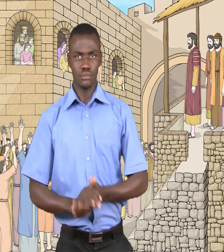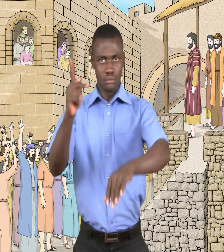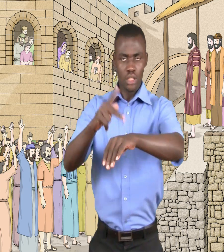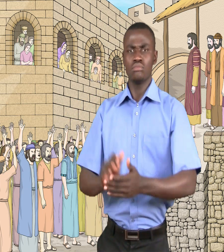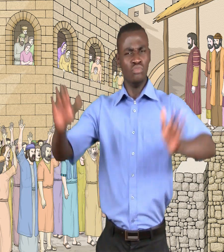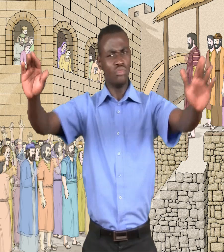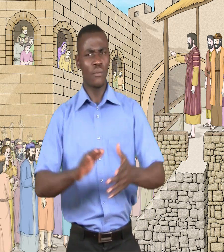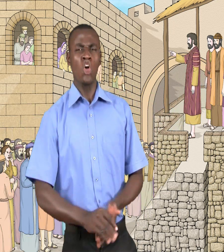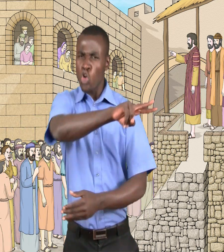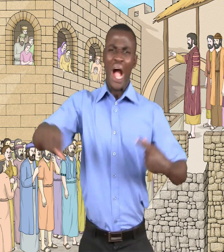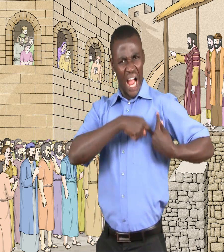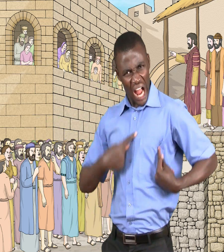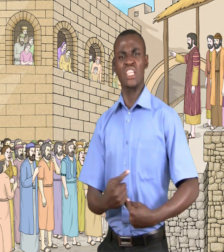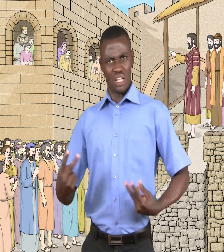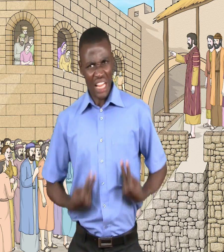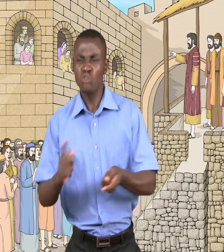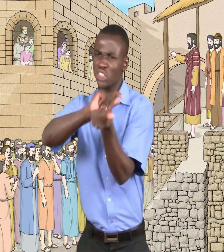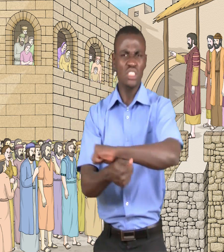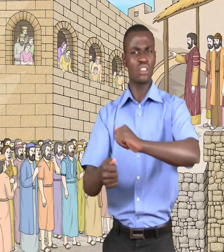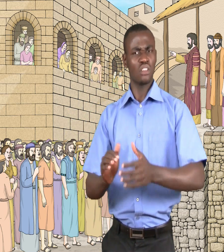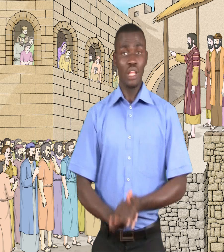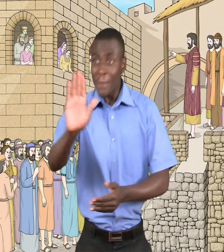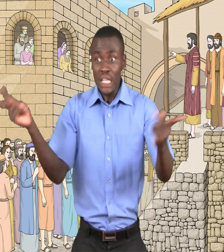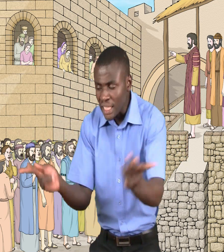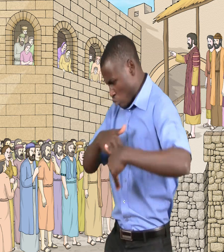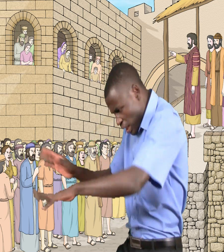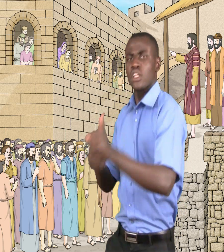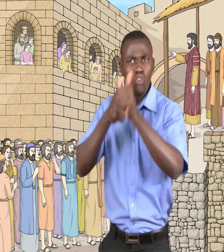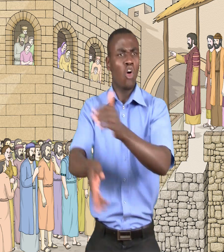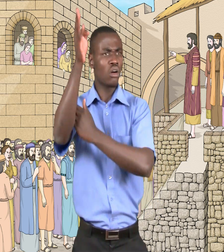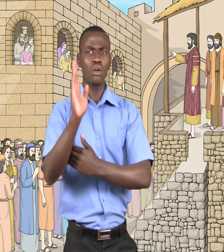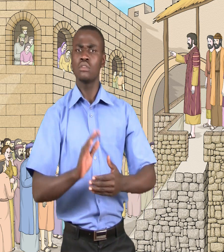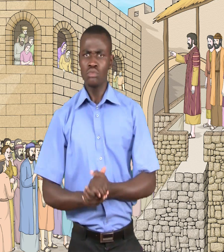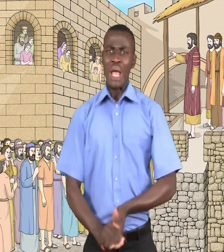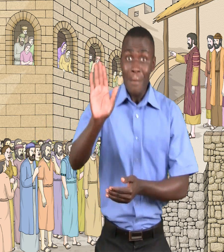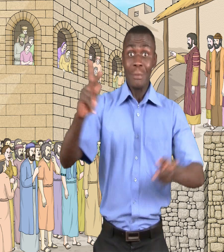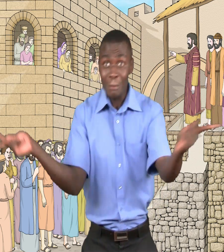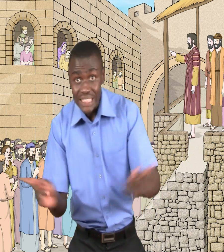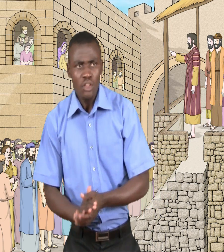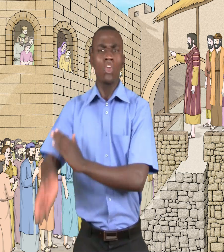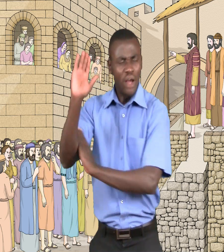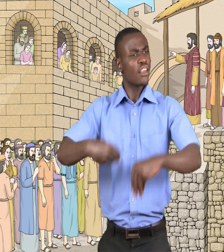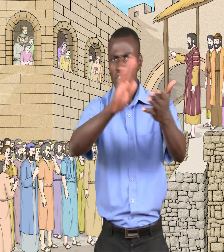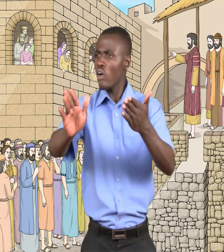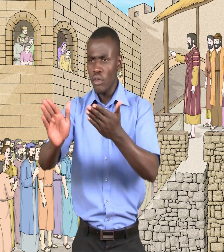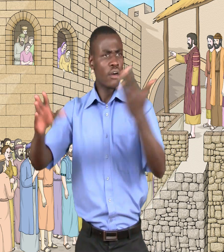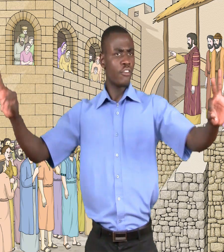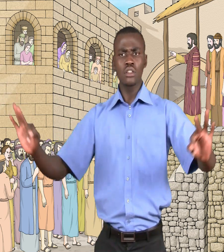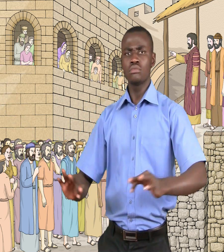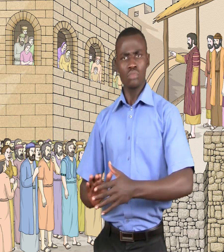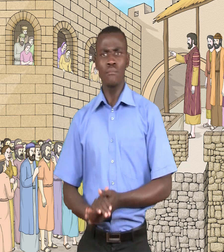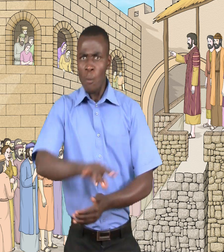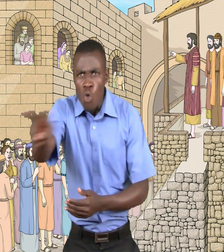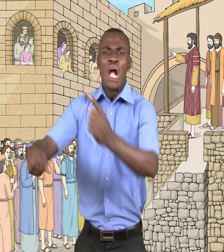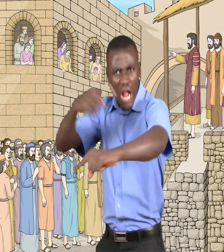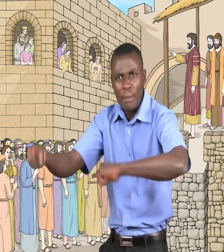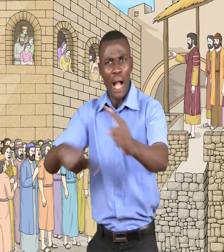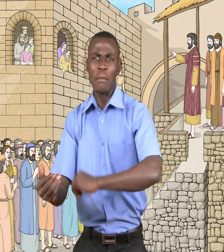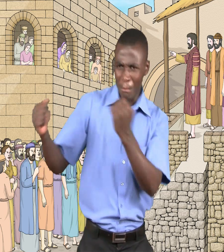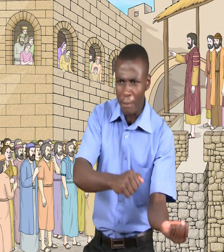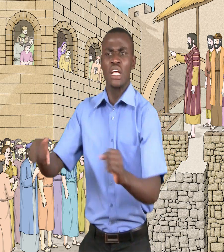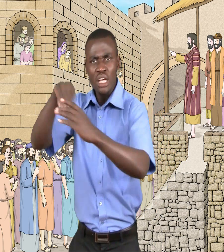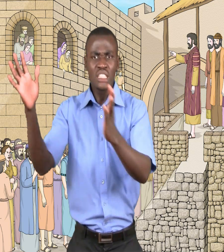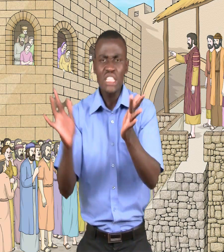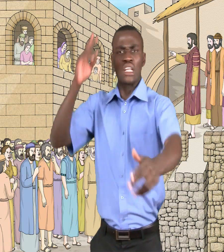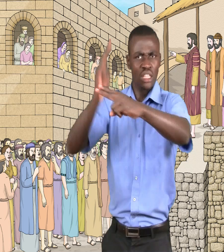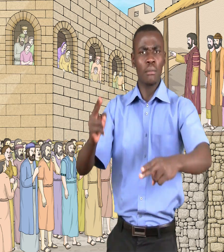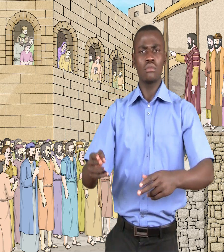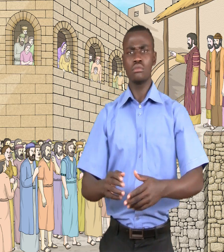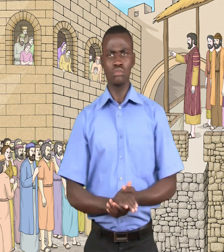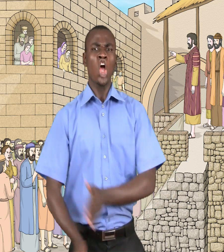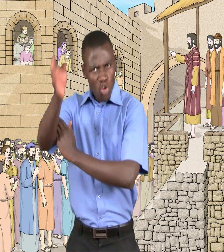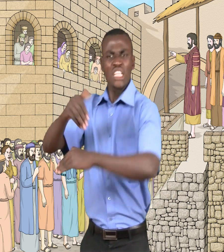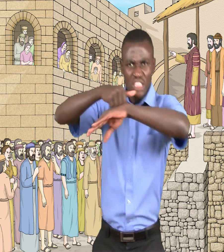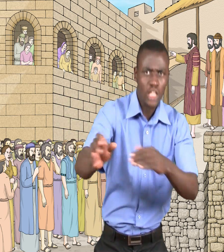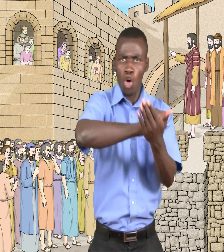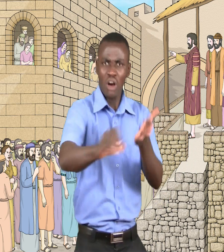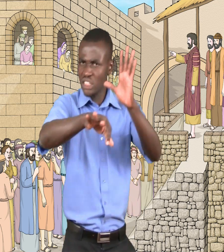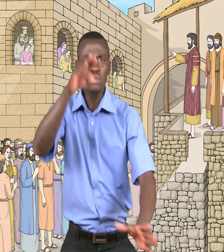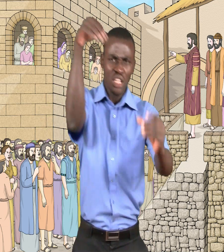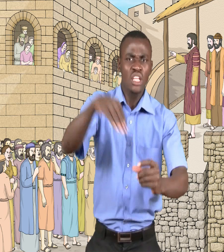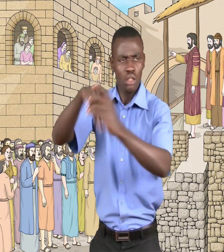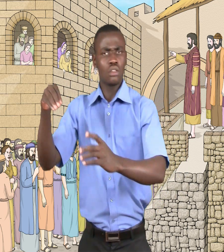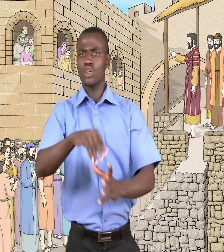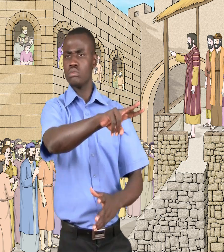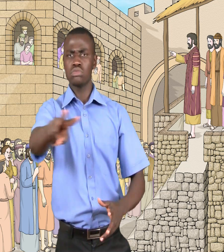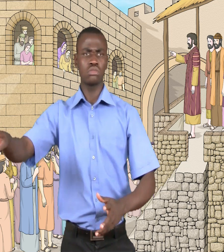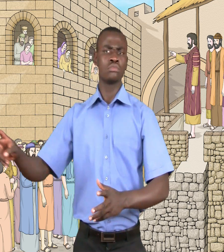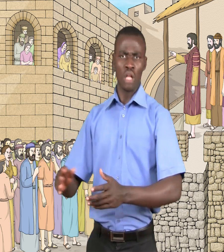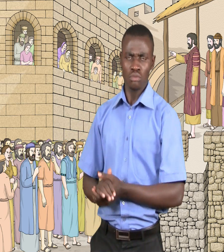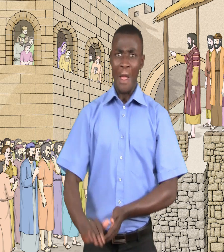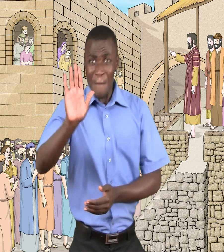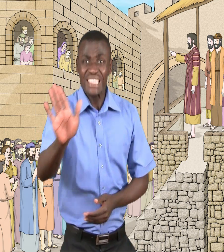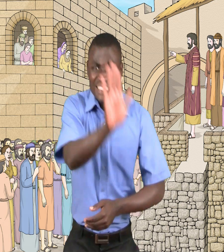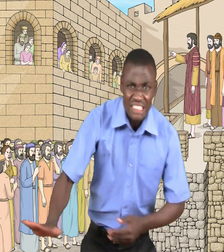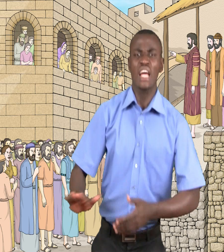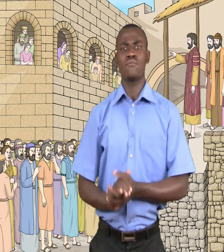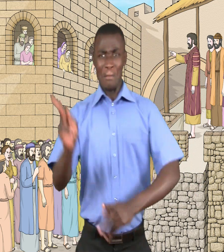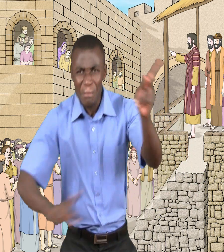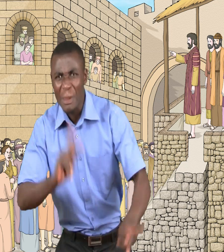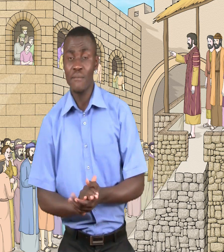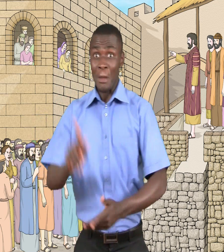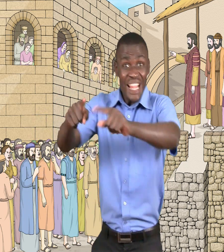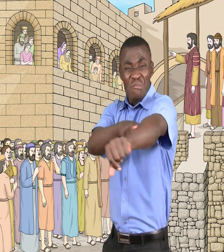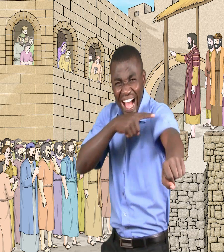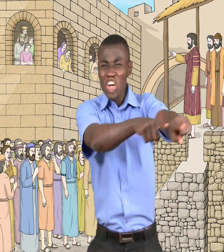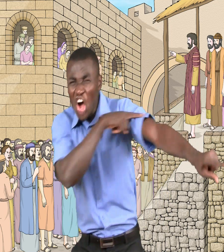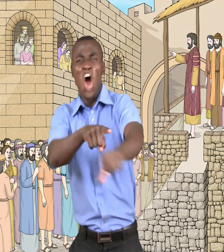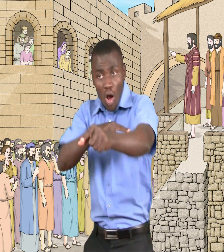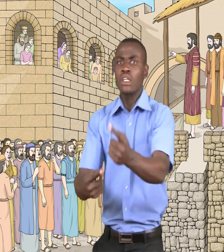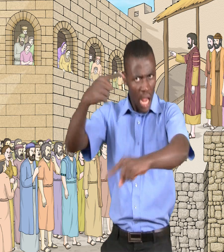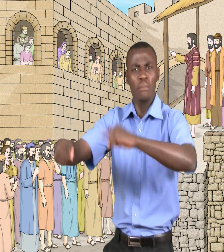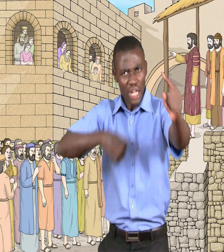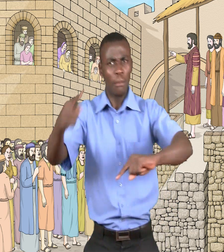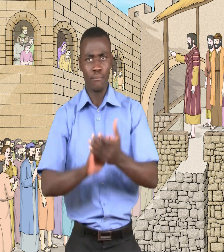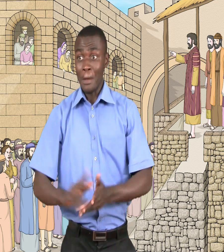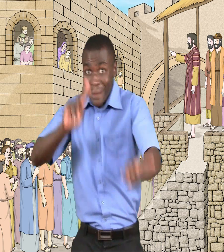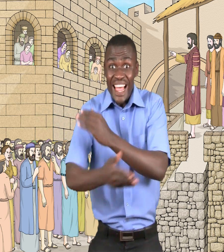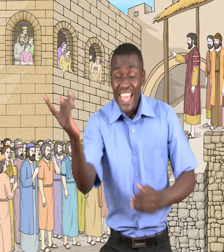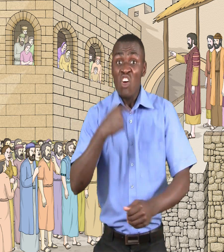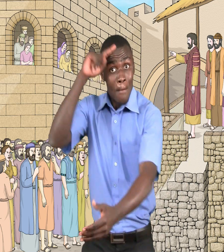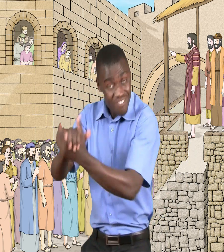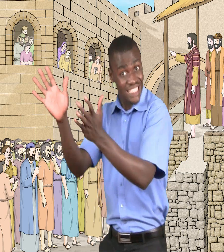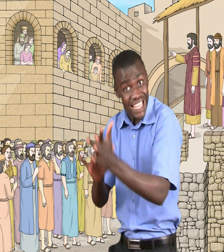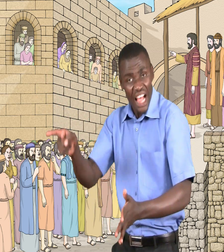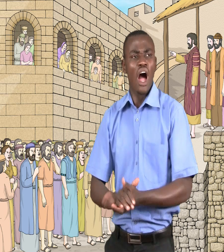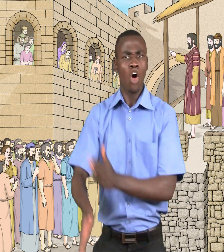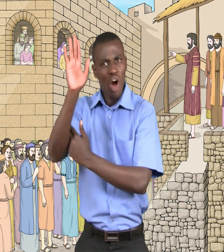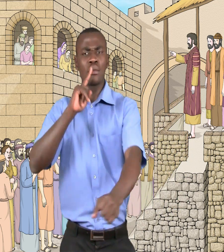Peter replied, “Repent and be baptized, every one of you, in the name of Jesus Christ for the forgiveness of your sins, and you will receive the gift of the Holy Spirit.